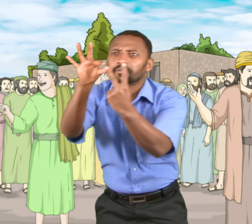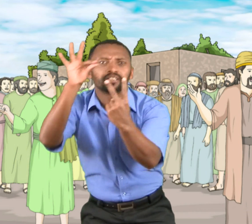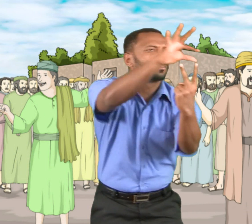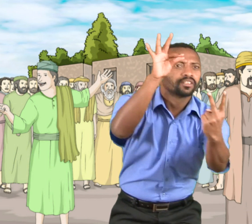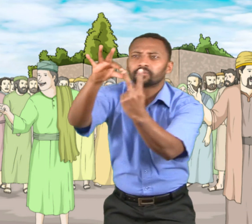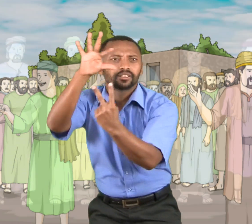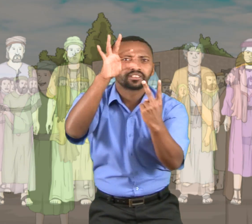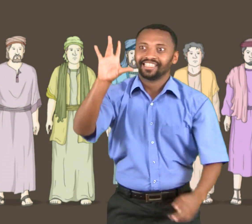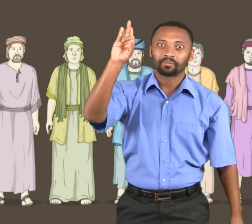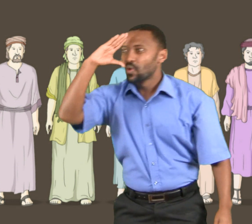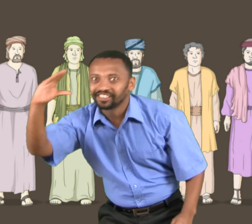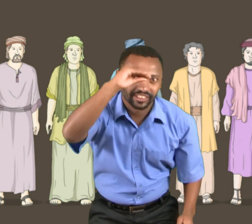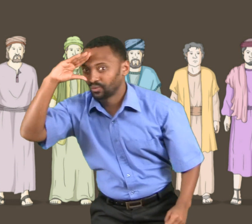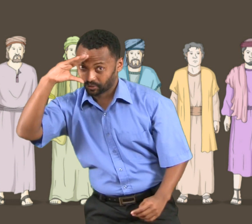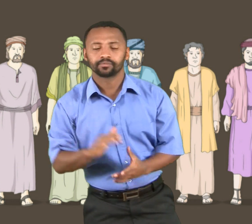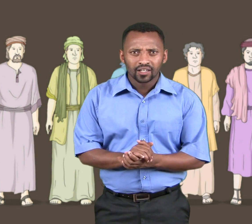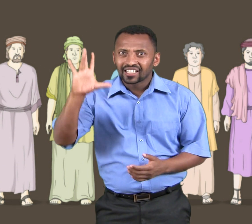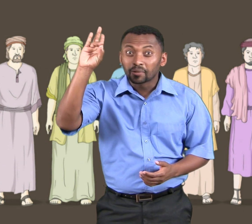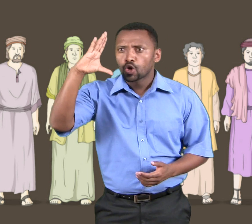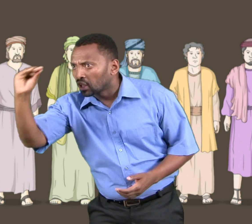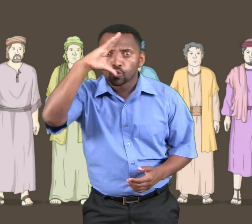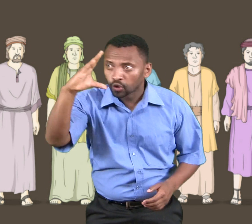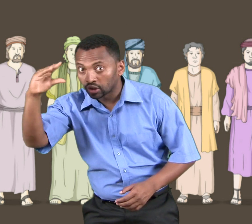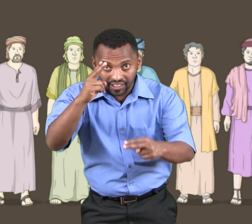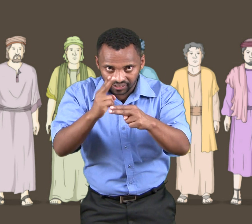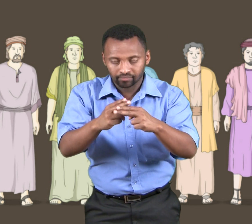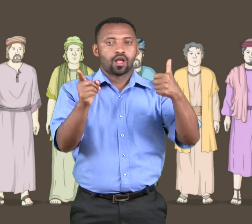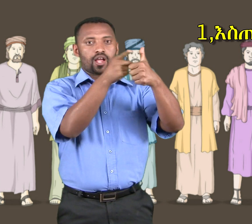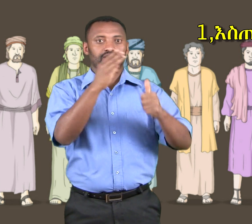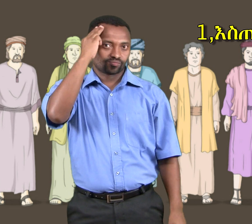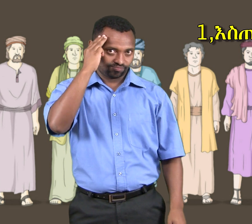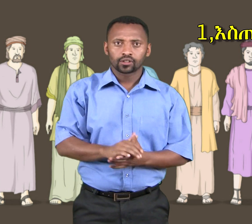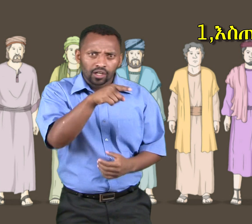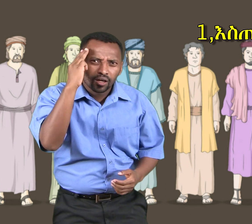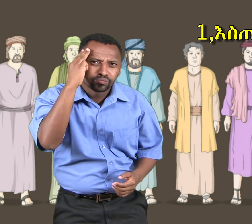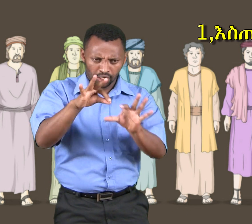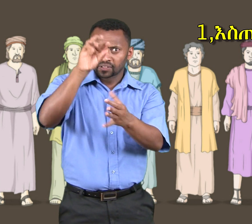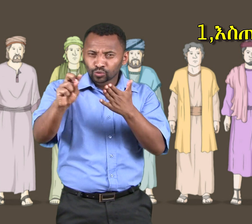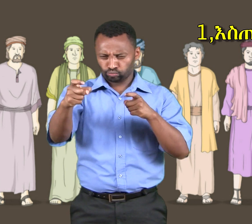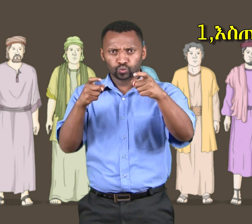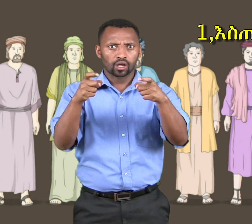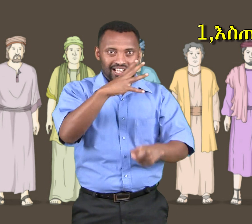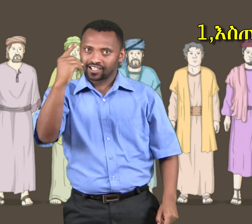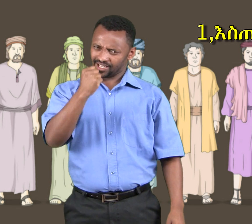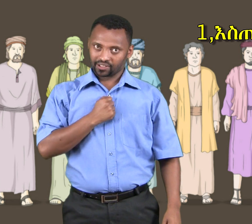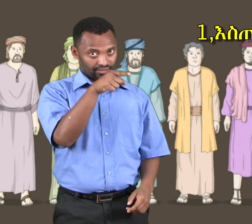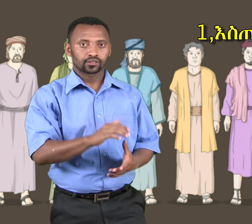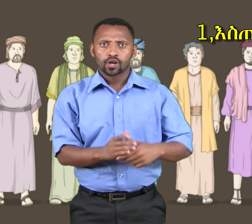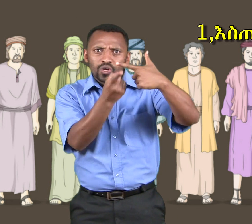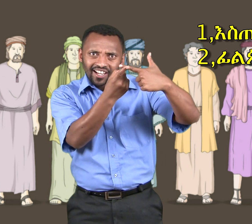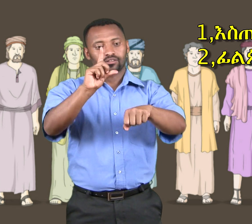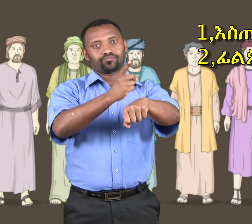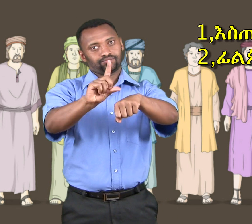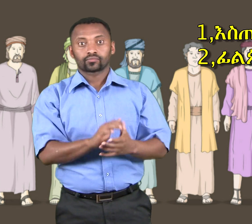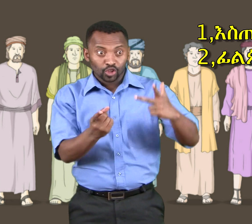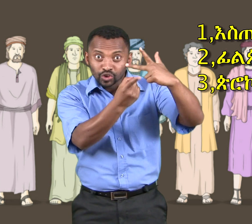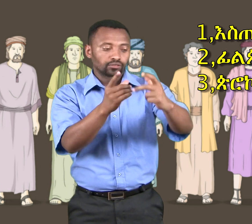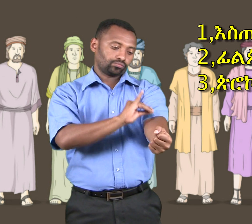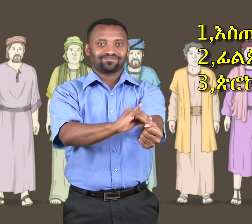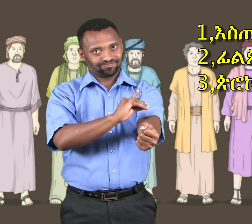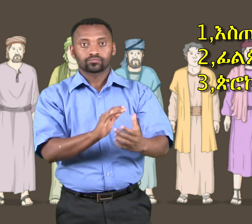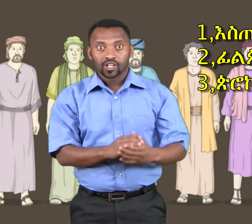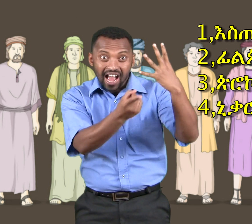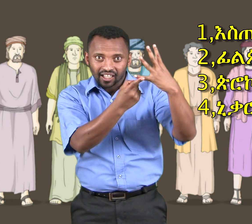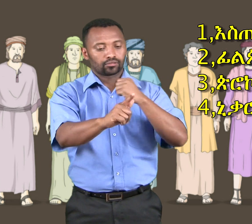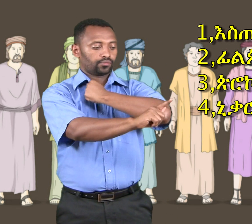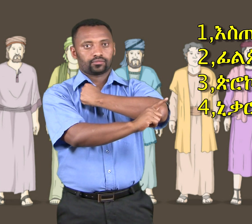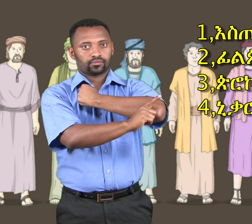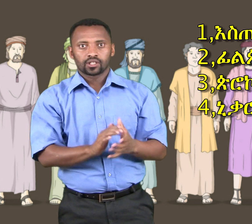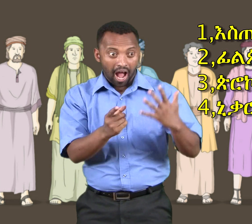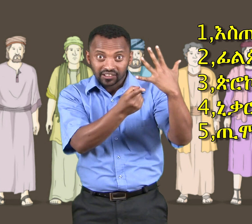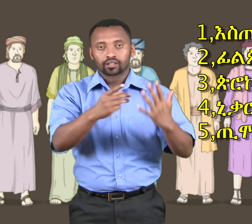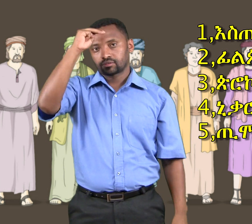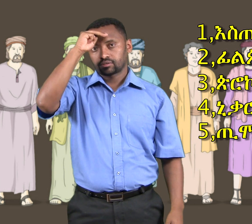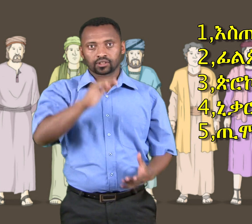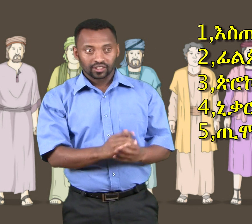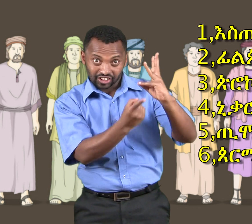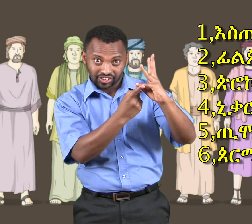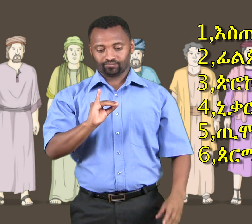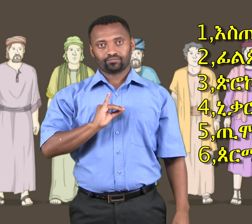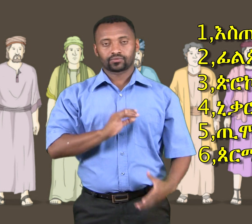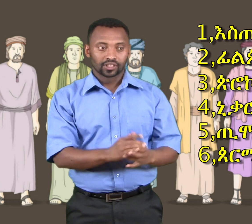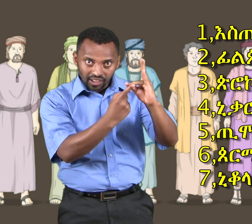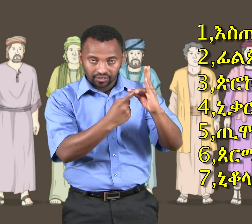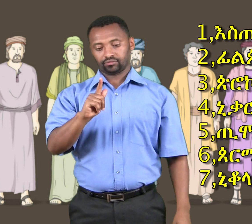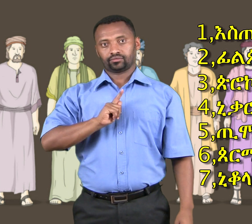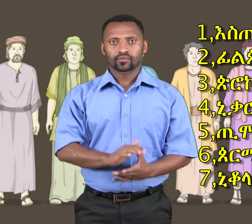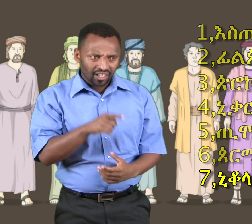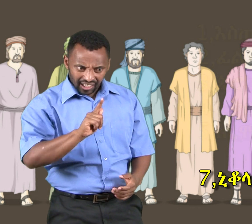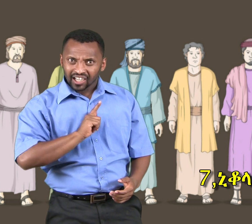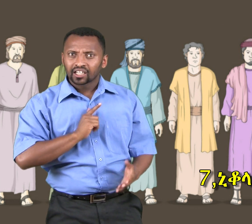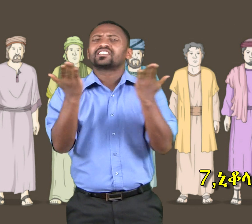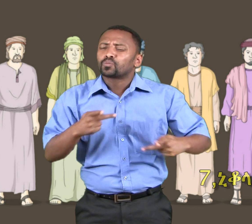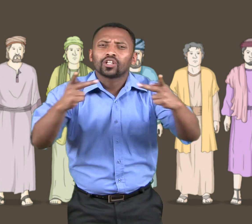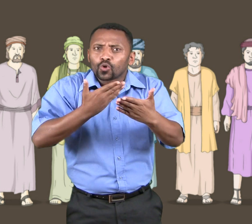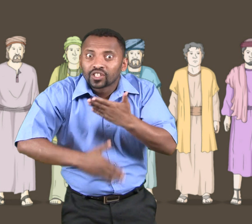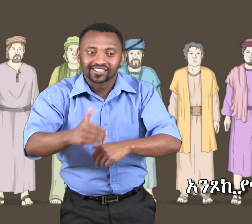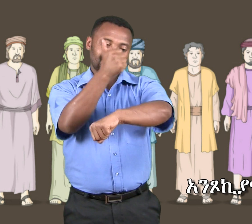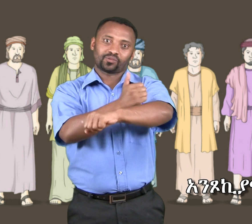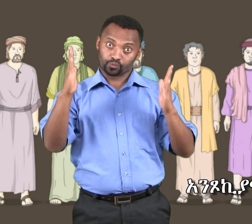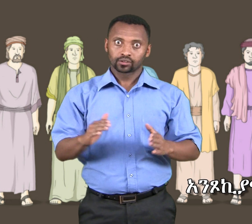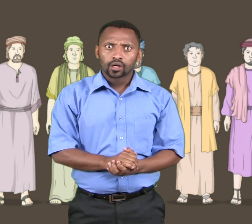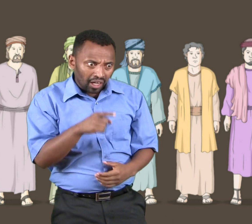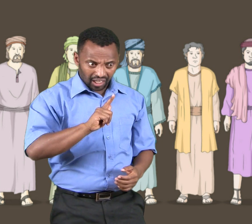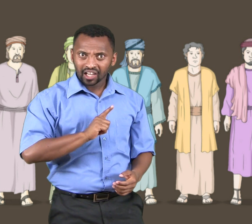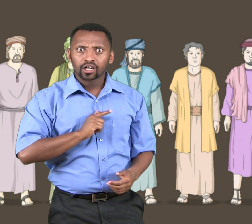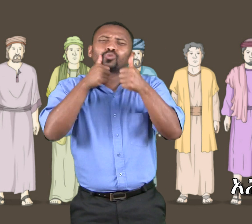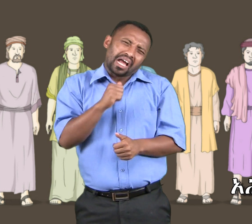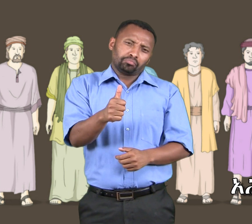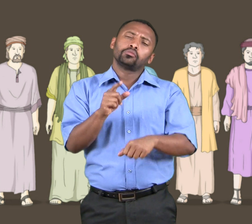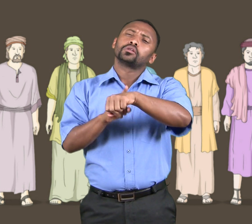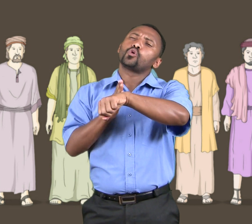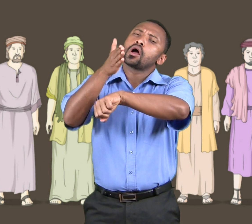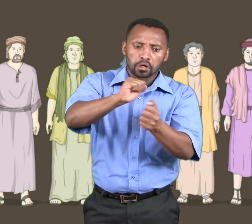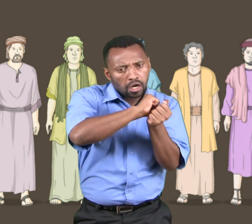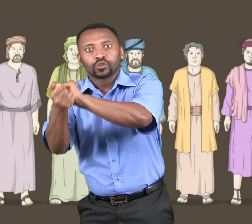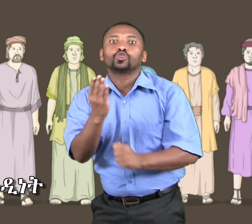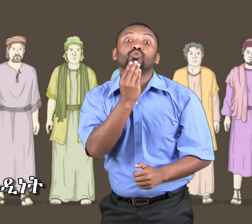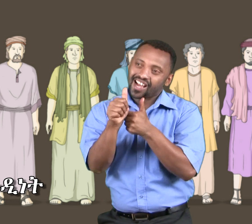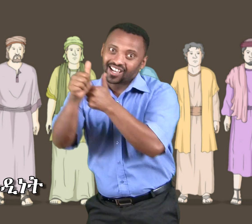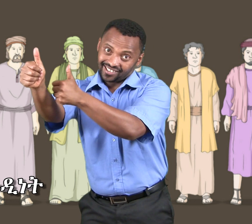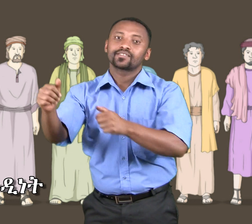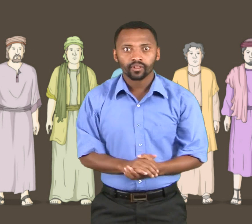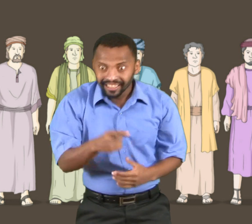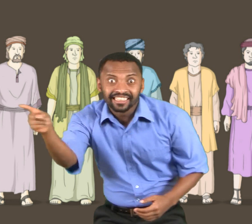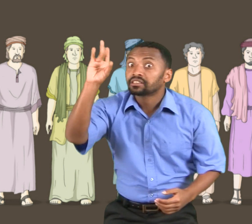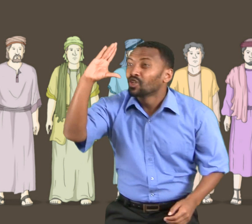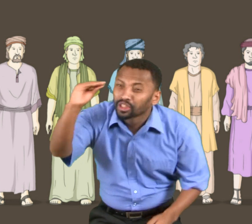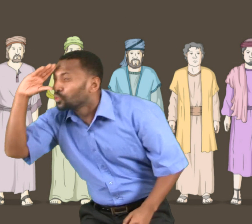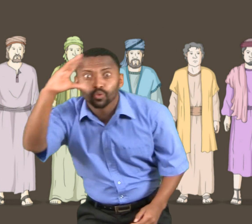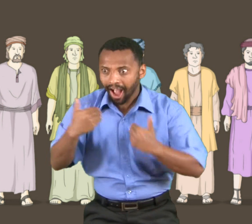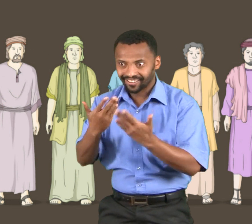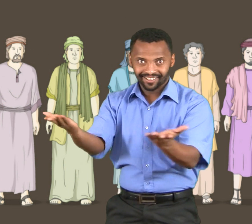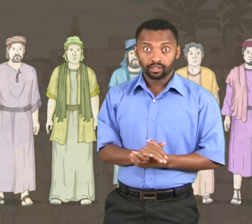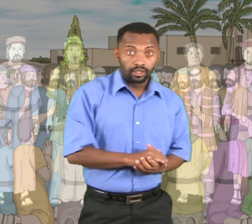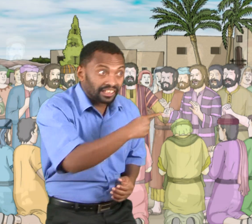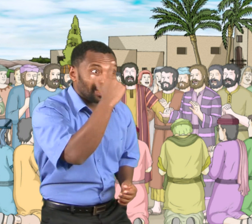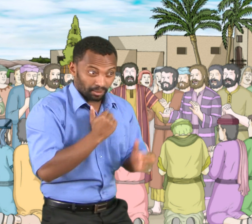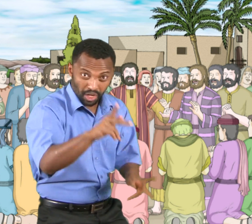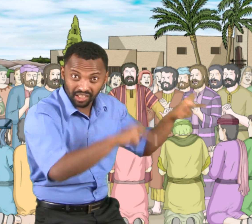They chose Stephen, a man full of faith and of the Holy Spirit, as well as Philip, Prochorus, Nicanor, Timon, Parmenas, and Nicolas from Antioch, a convert to Judaism.